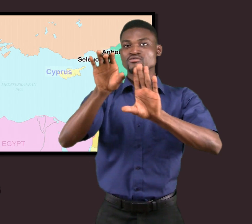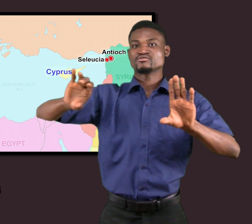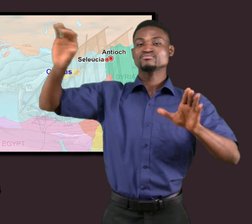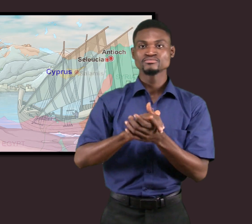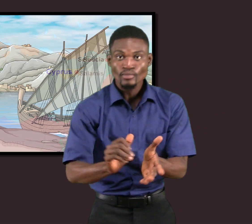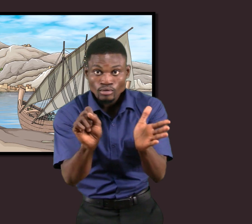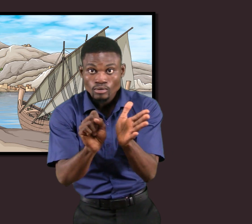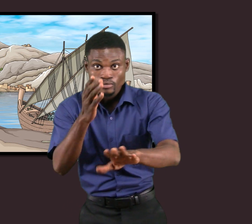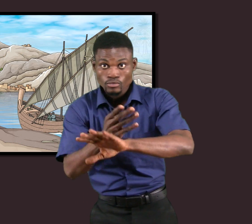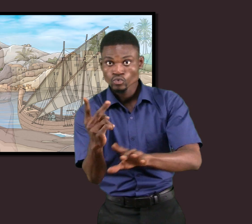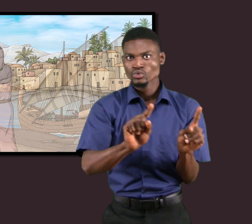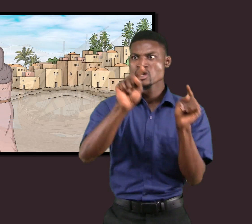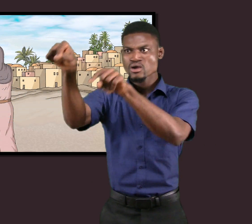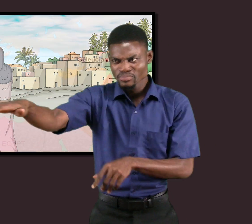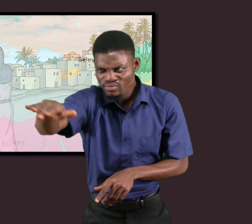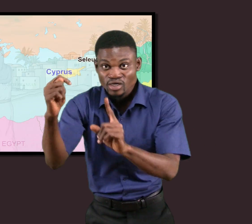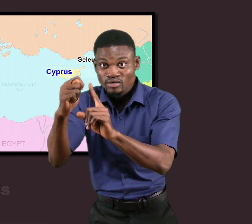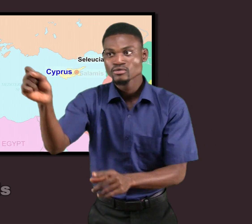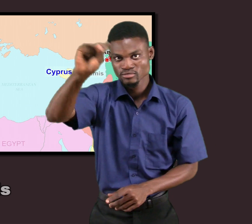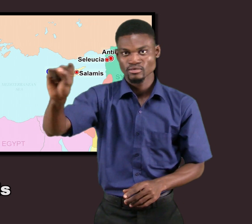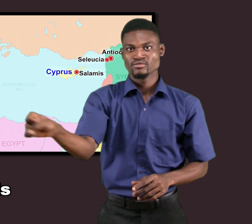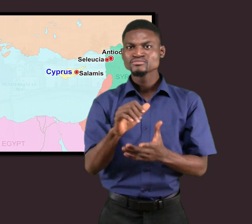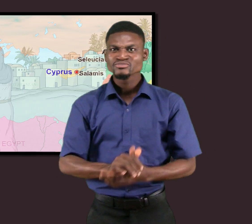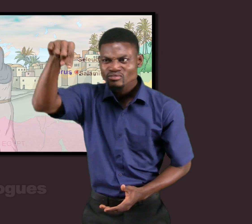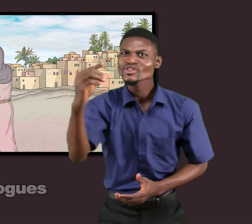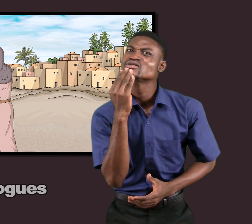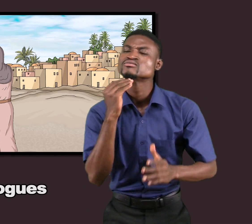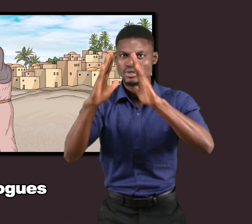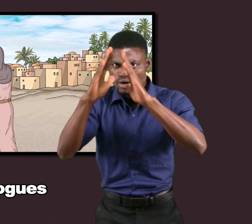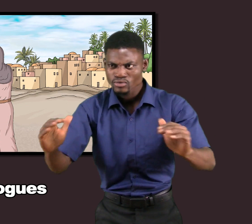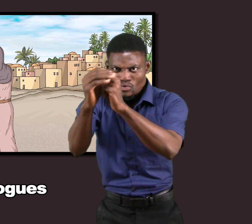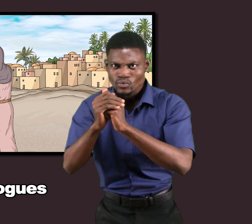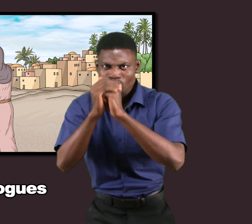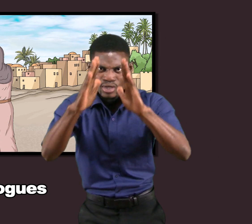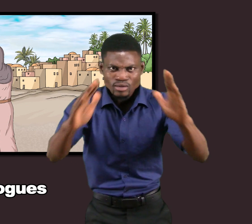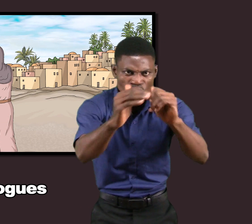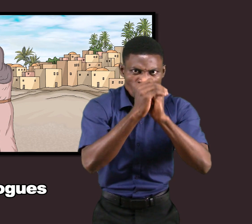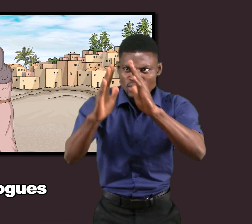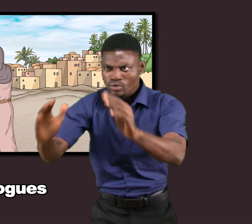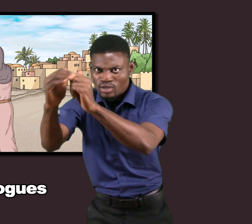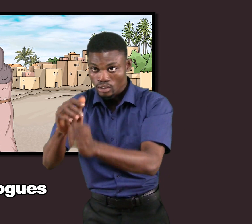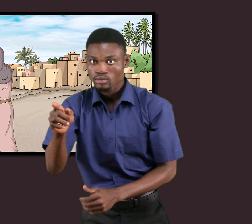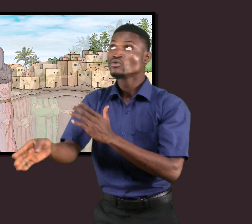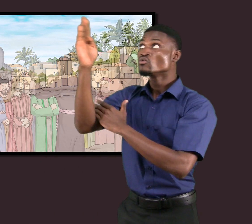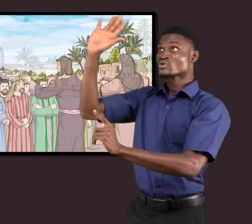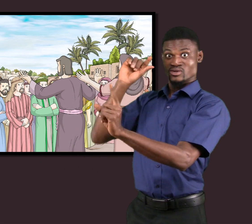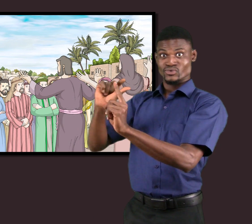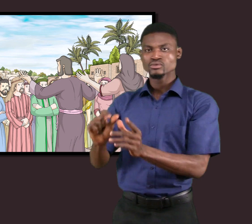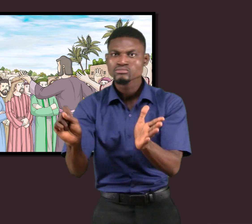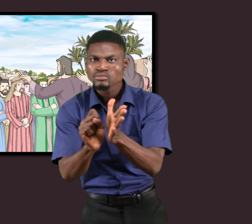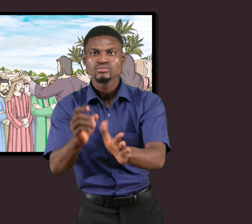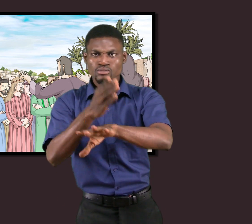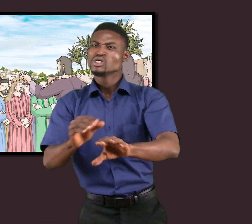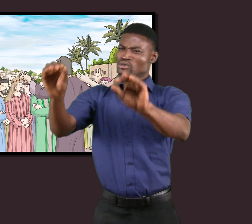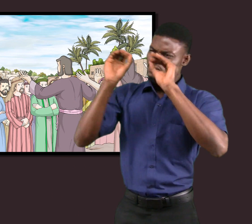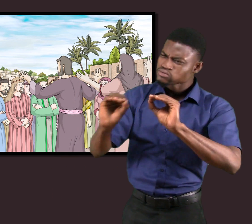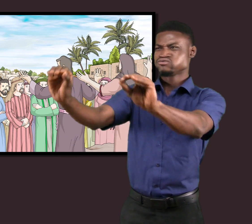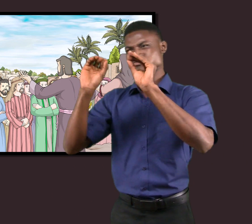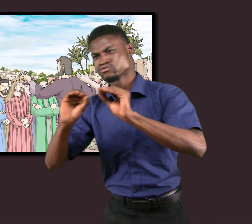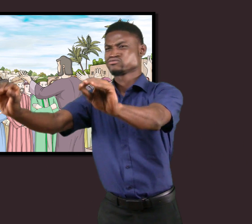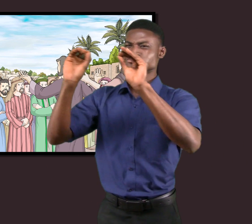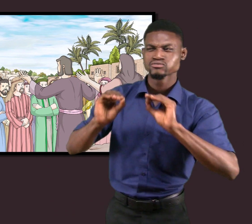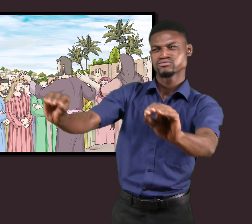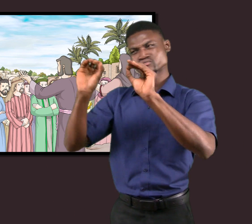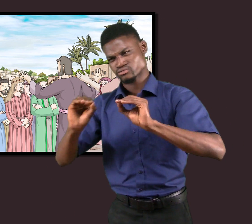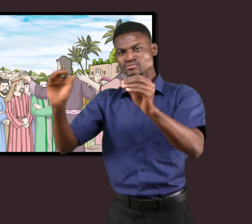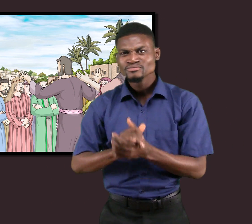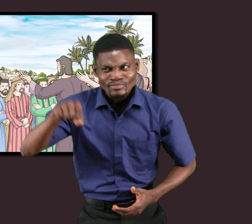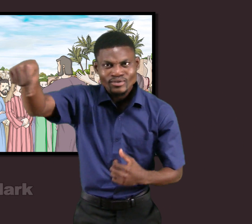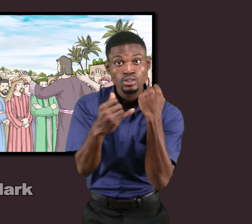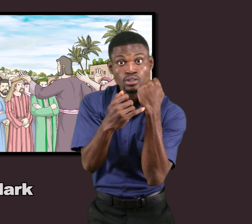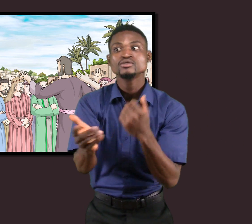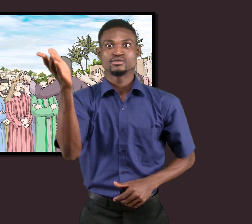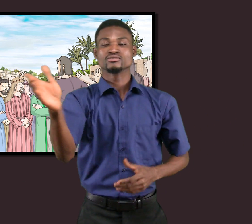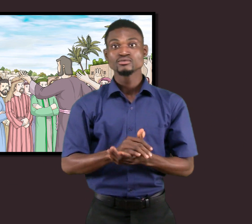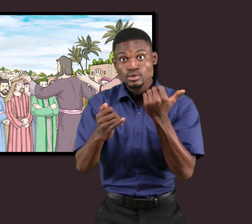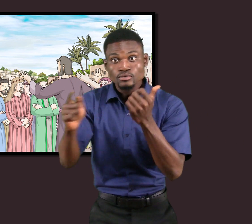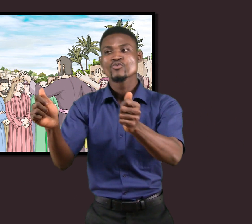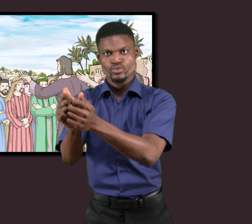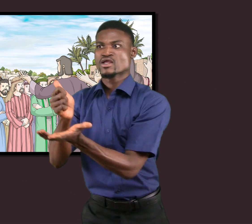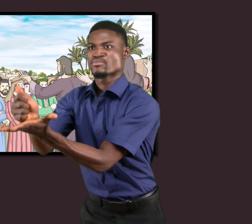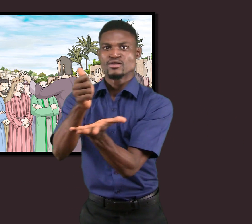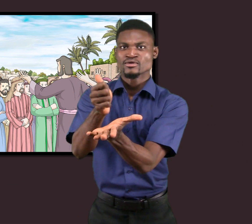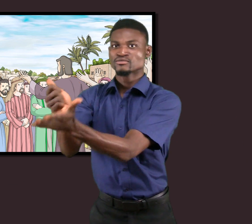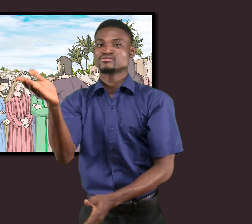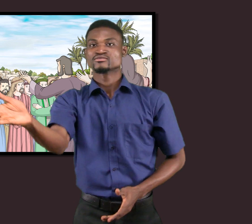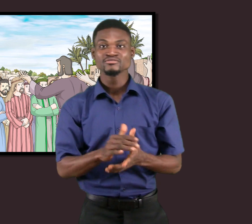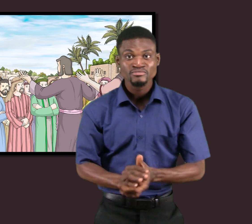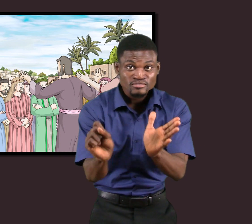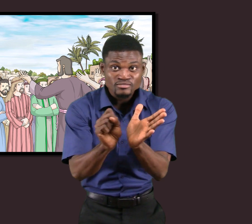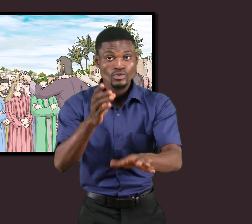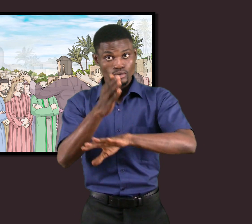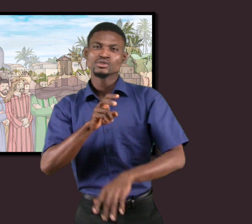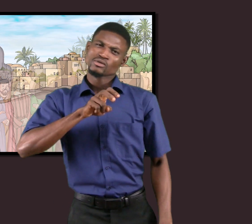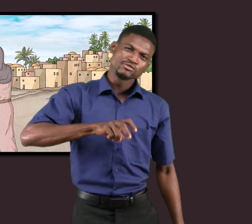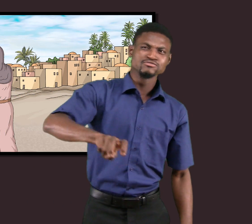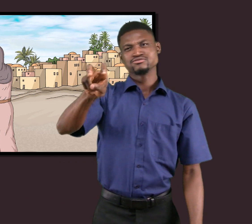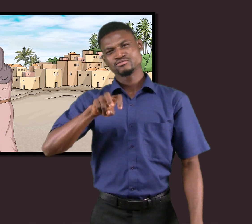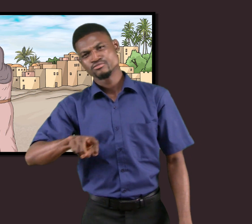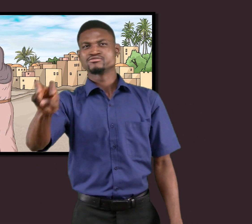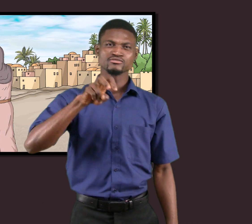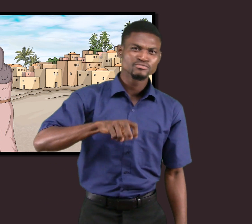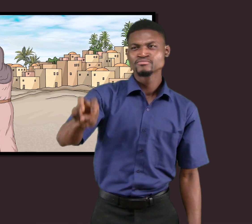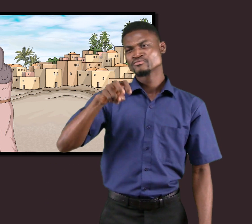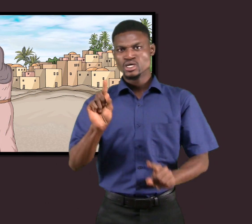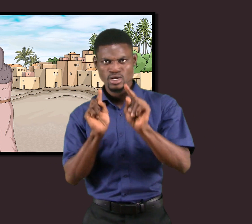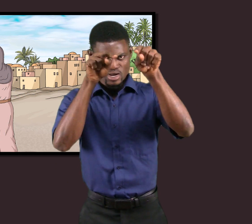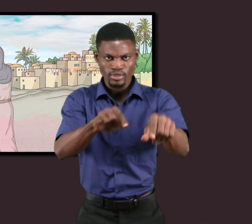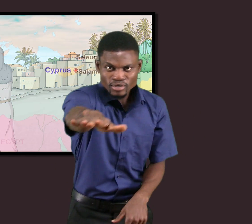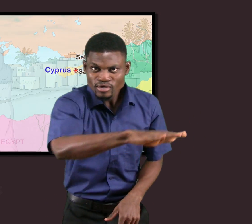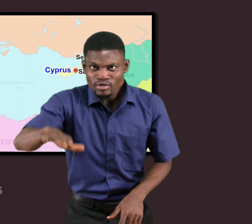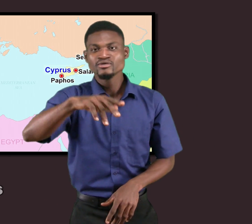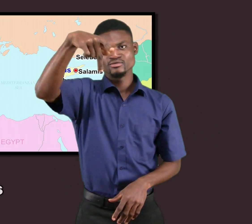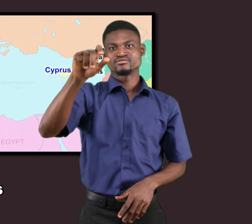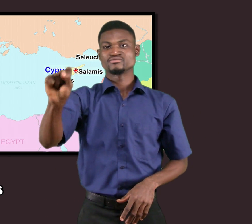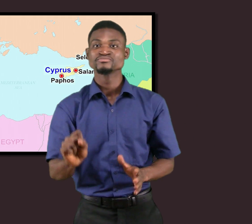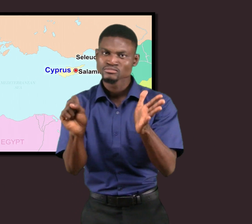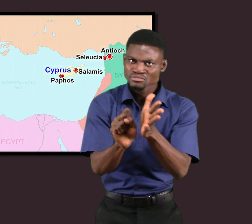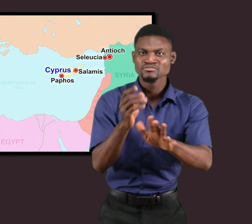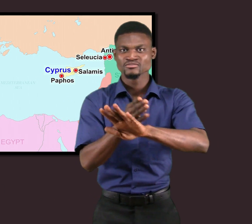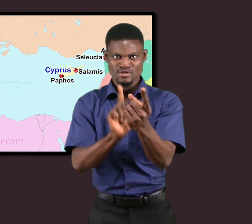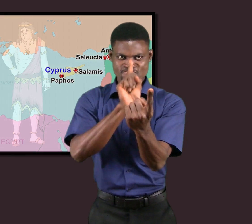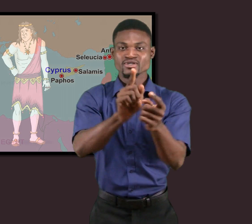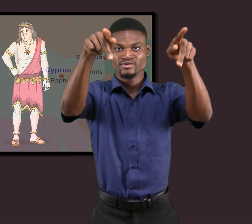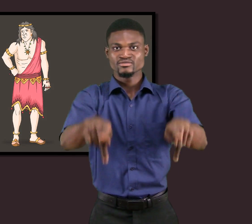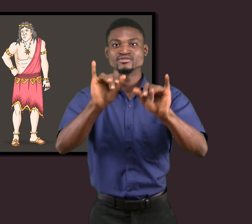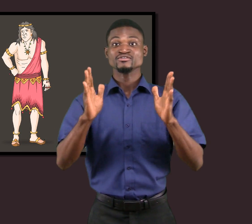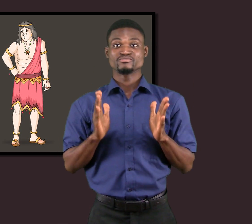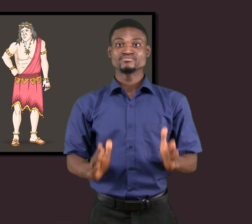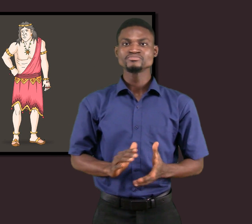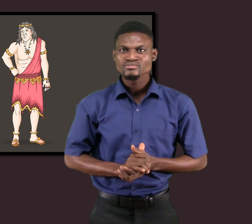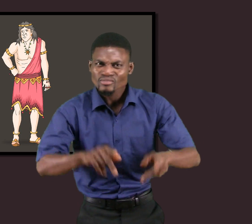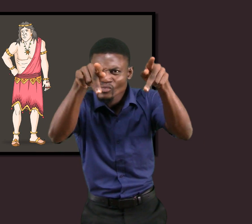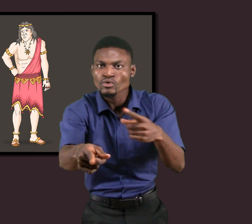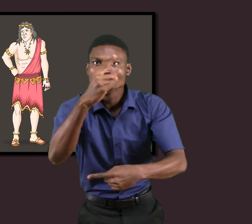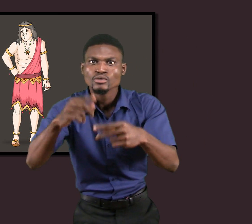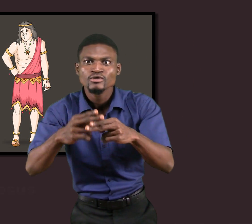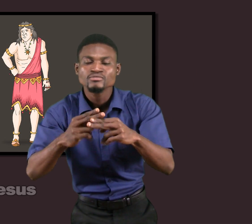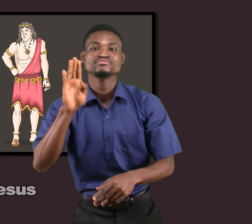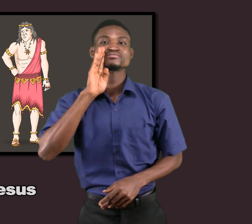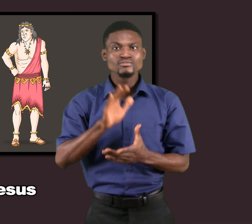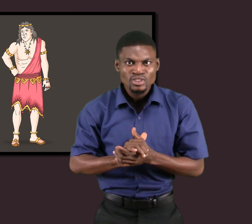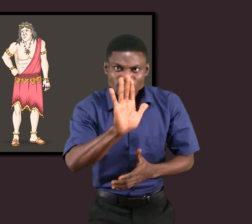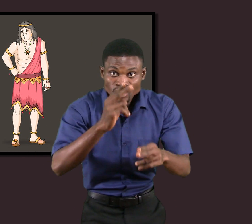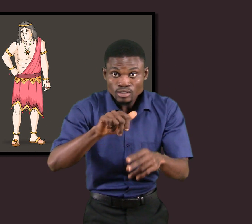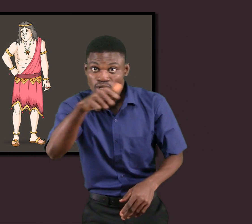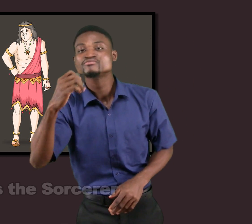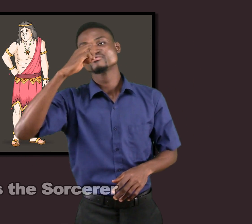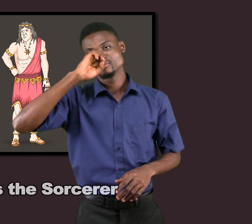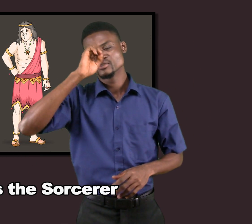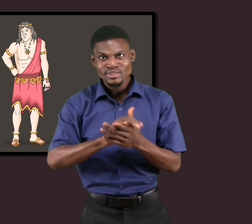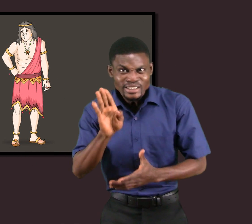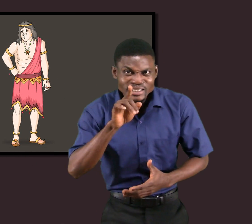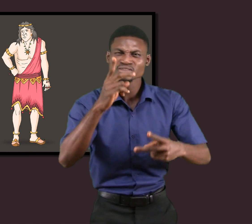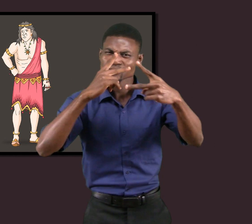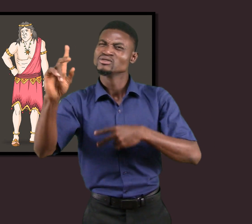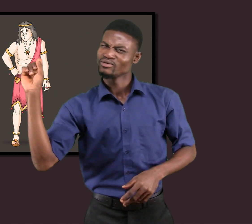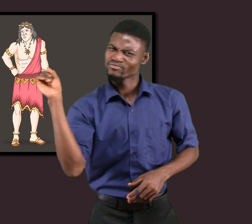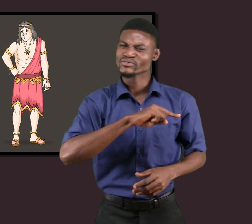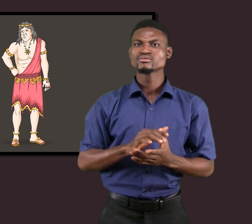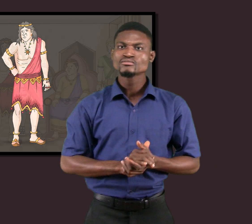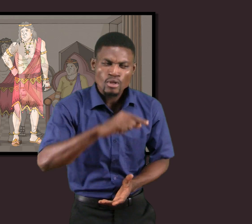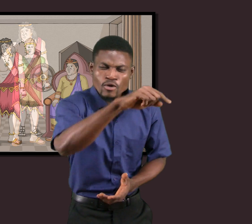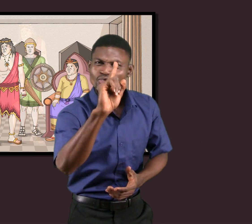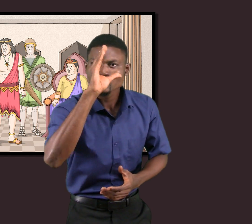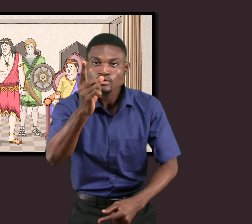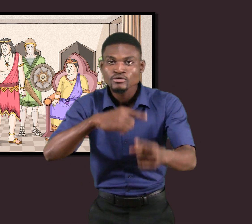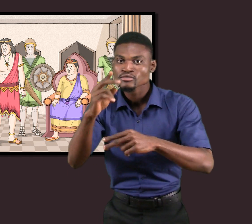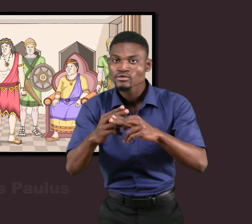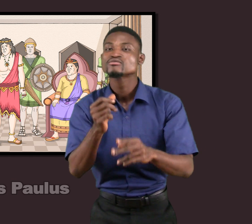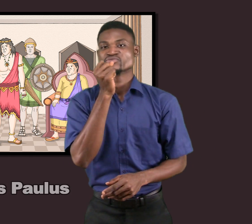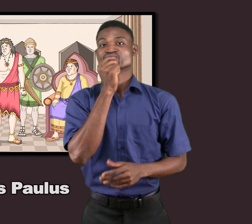And John was with them as their helper. They traveled through the whole island as far as Paphos, where they found a Jewish sorcerer and false prophet named Bar-Jesus, an attendant of the proconsul, Sergius Paulus.